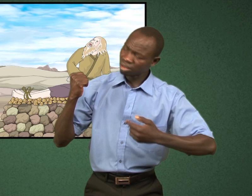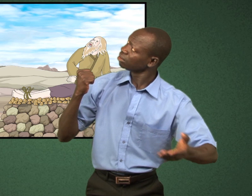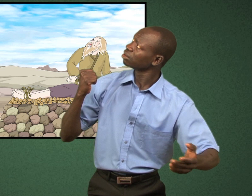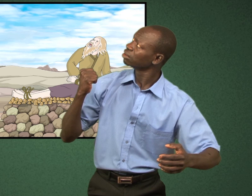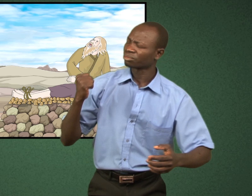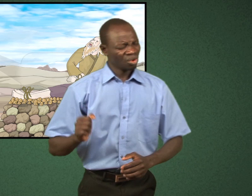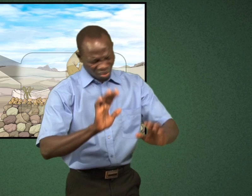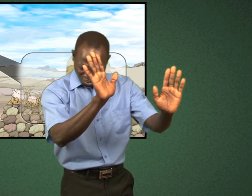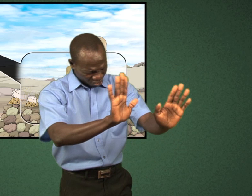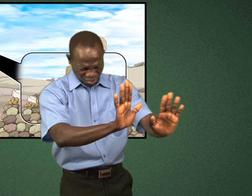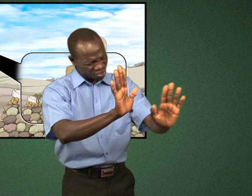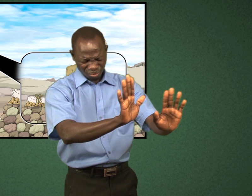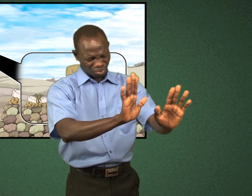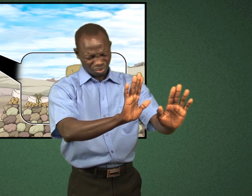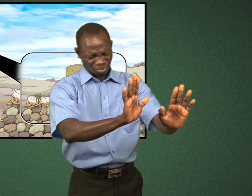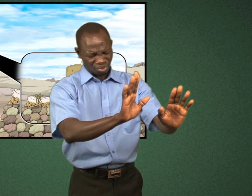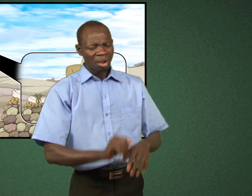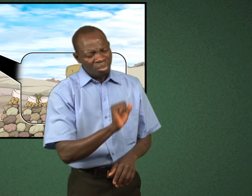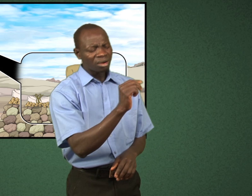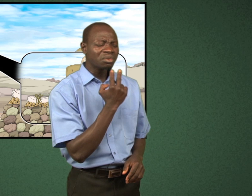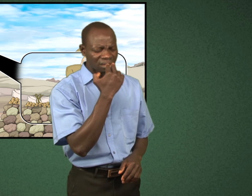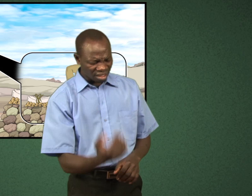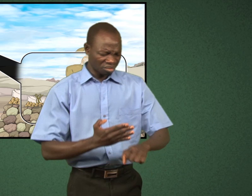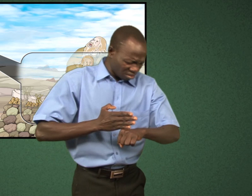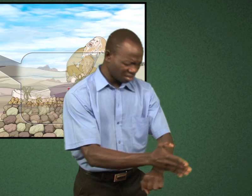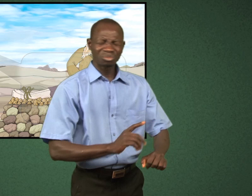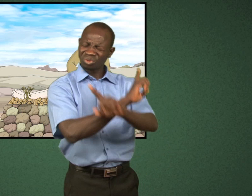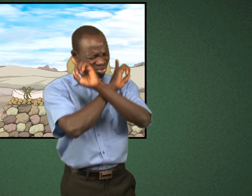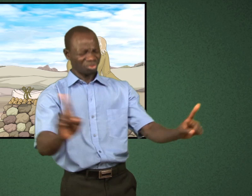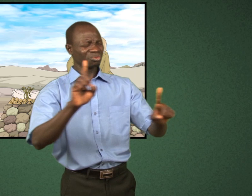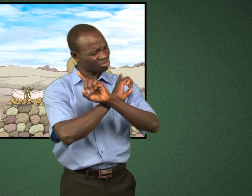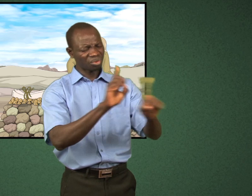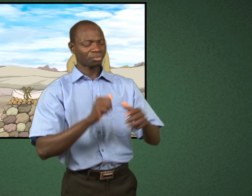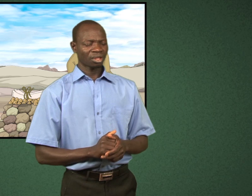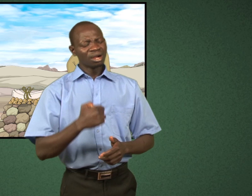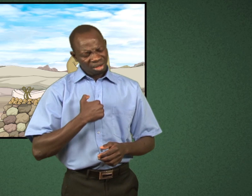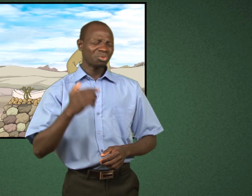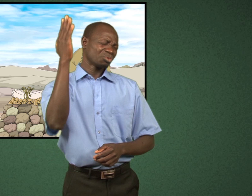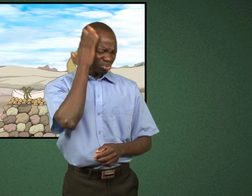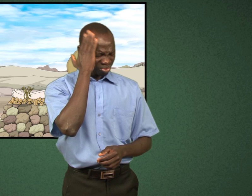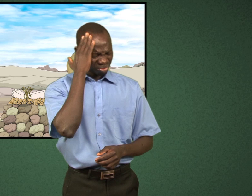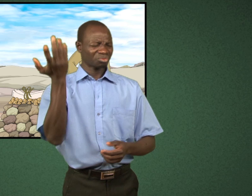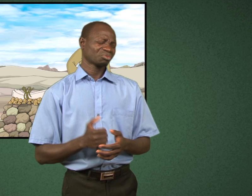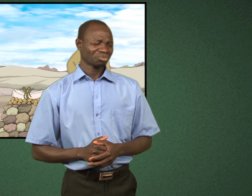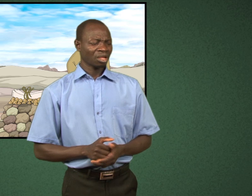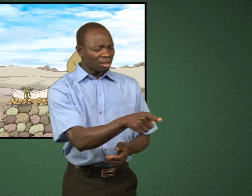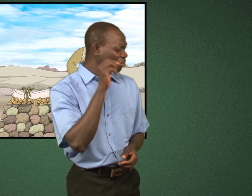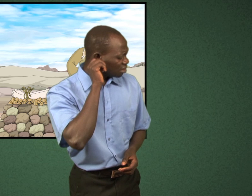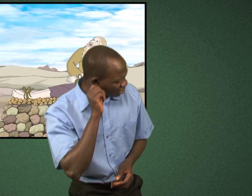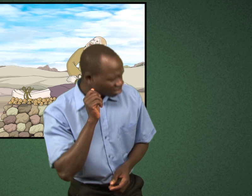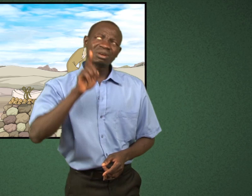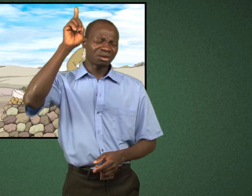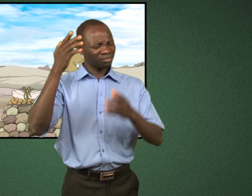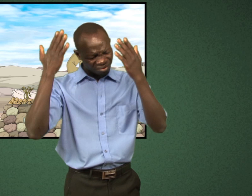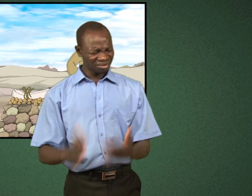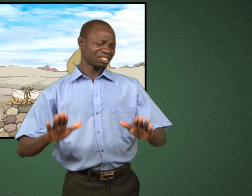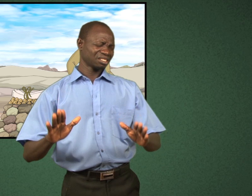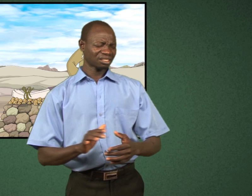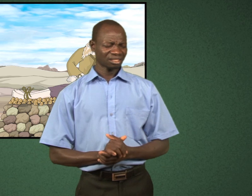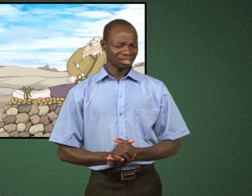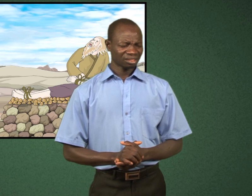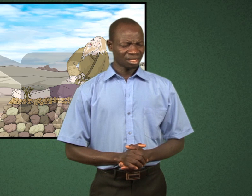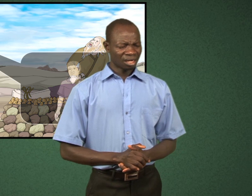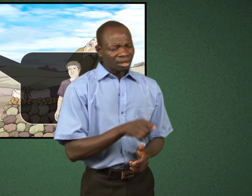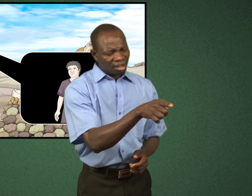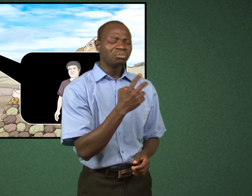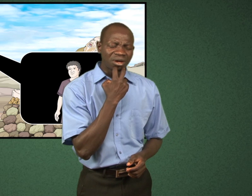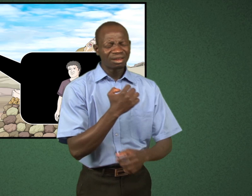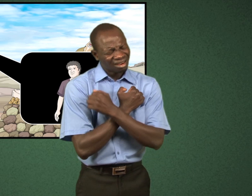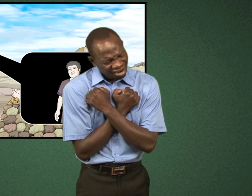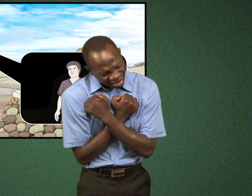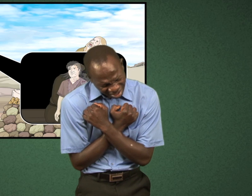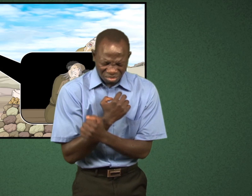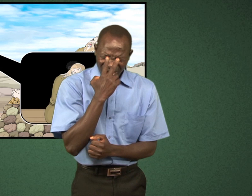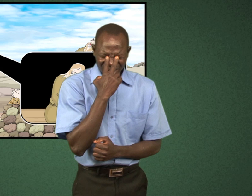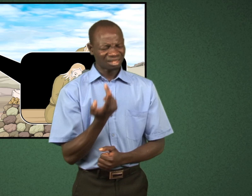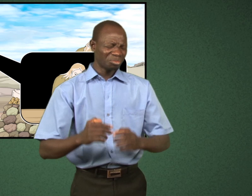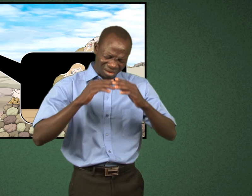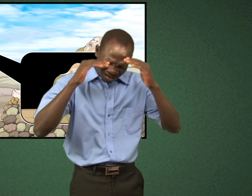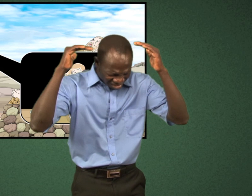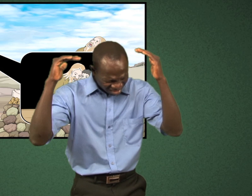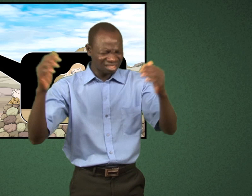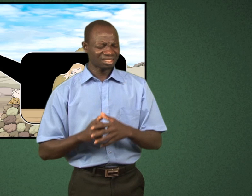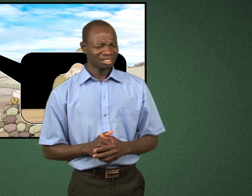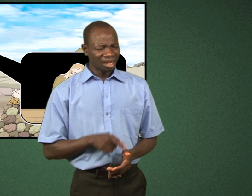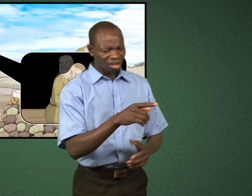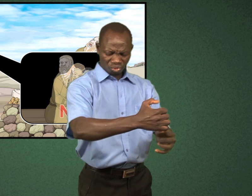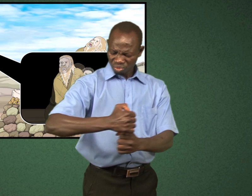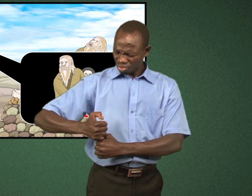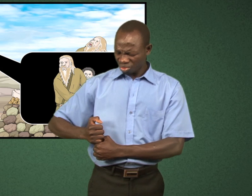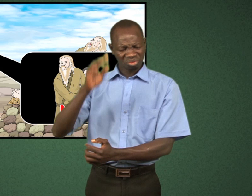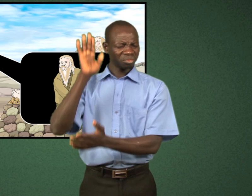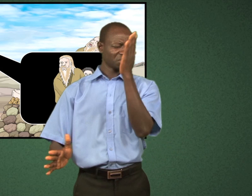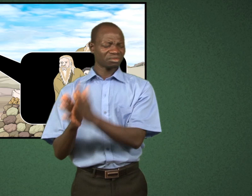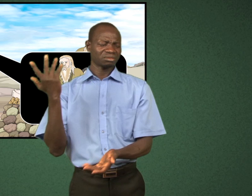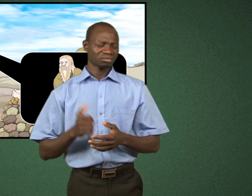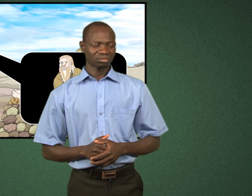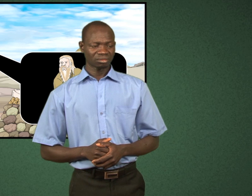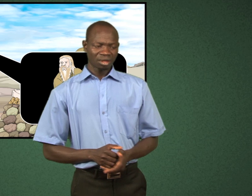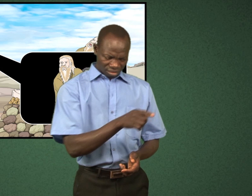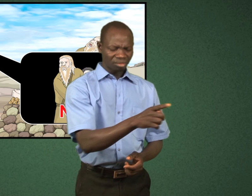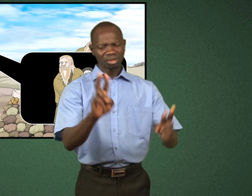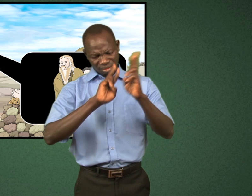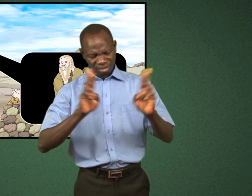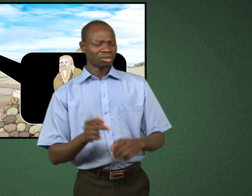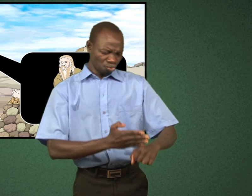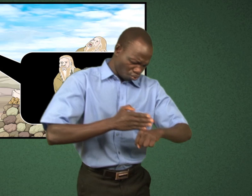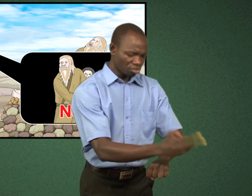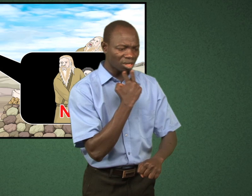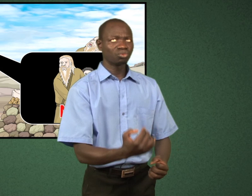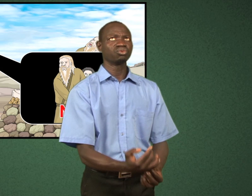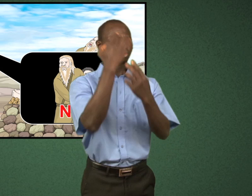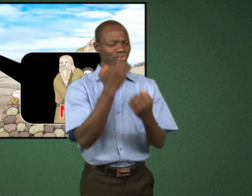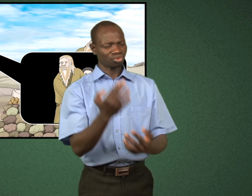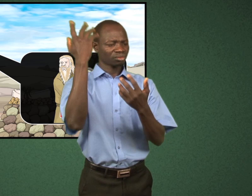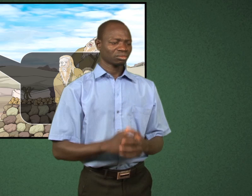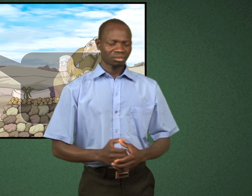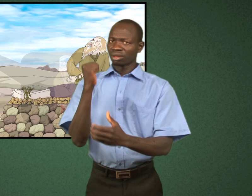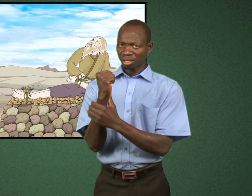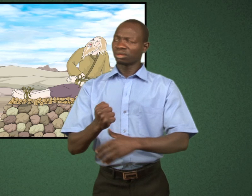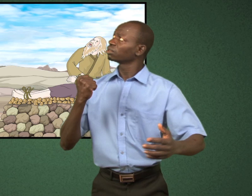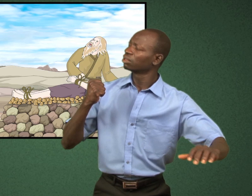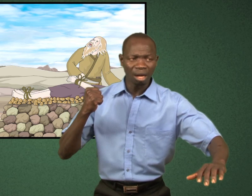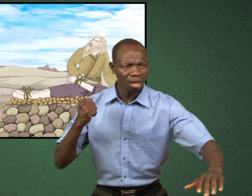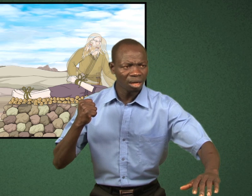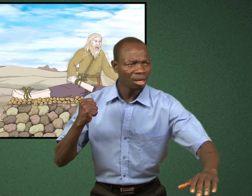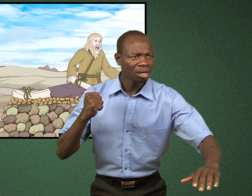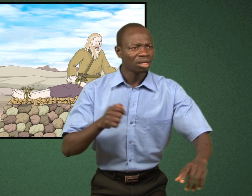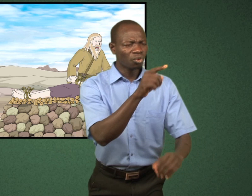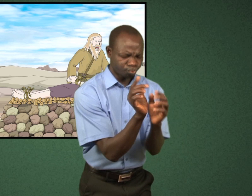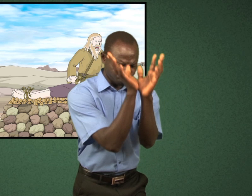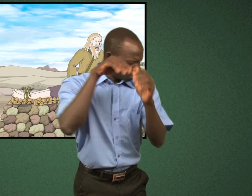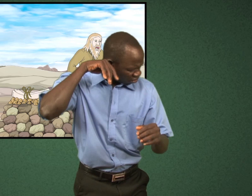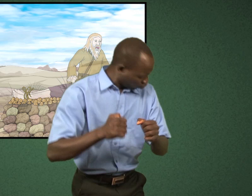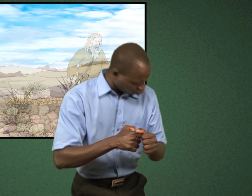“Do not lay a hand on the boy or do anything to him,” said the angel, “for now I know that you fear God, since you have not withheld your only son from me.”